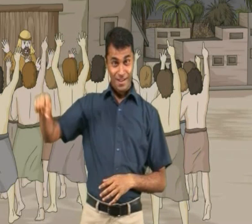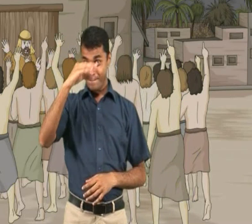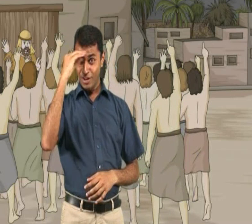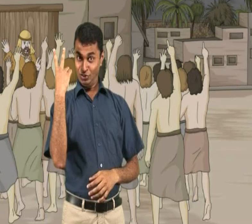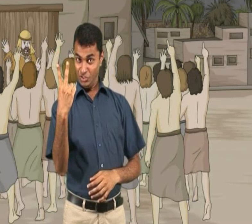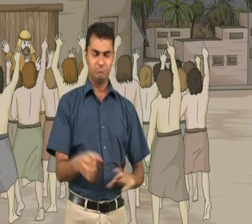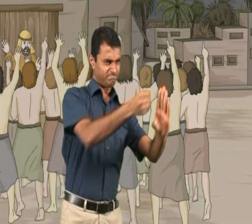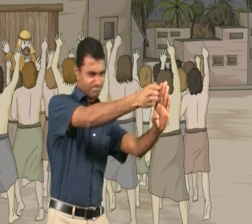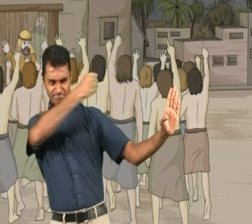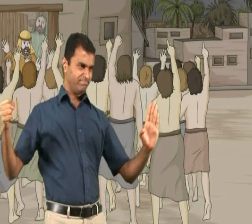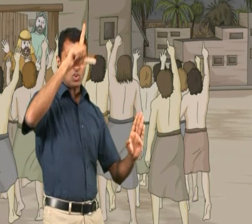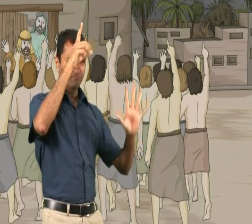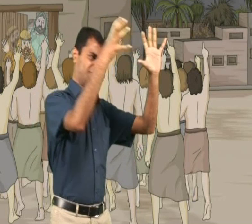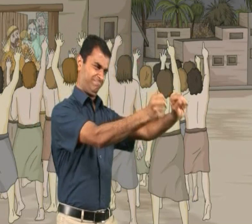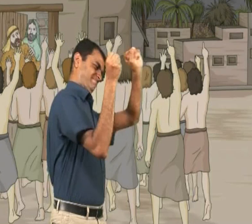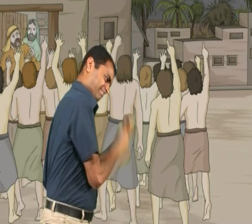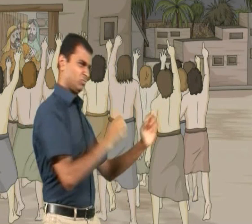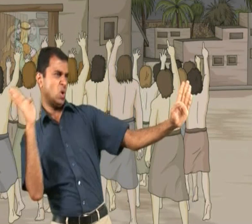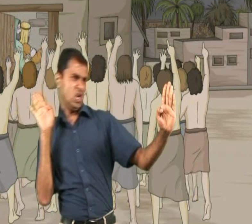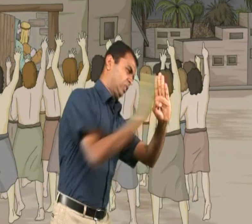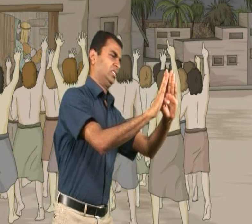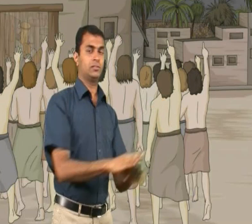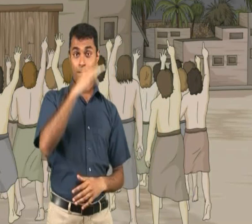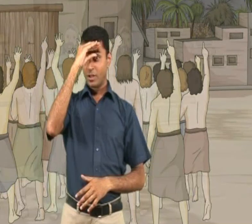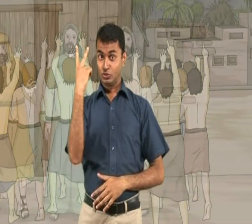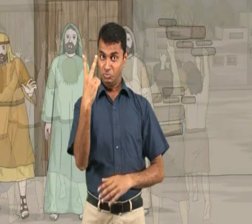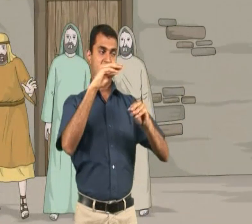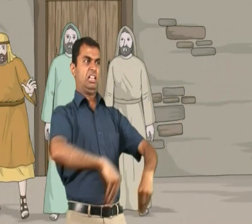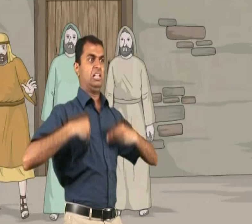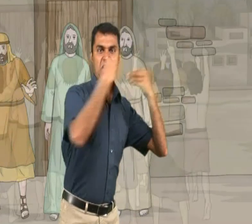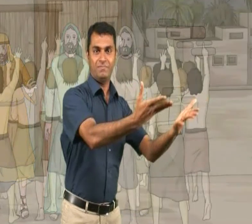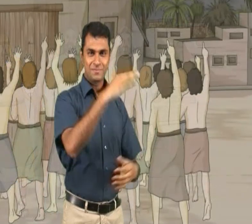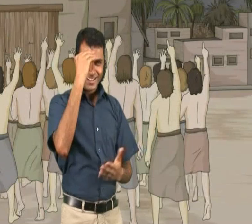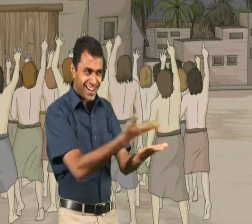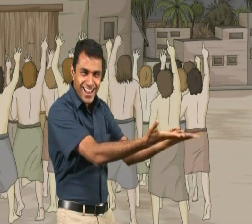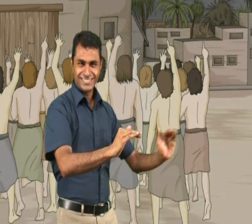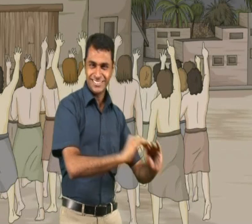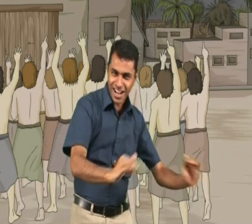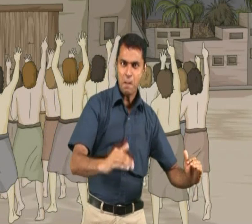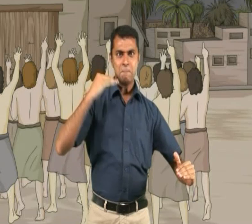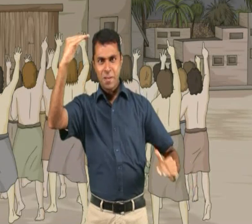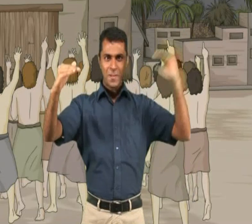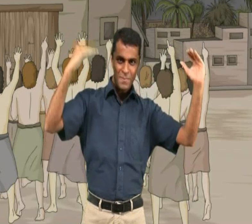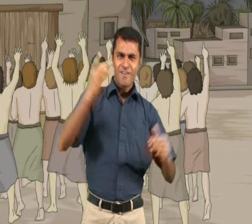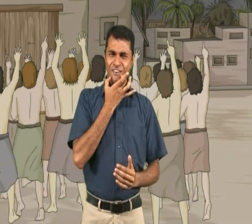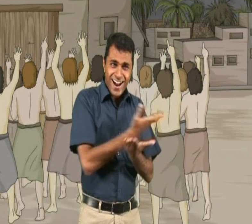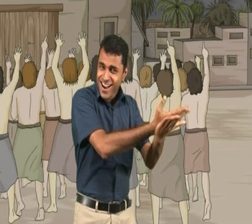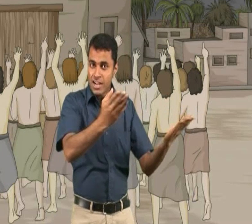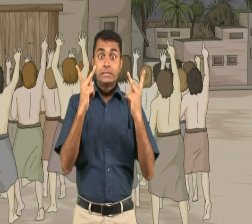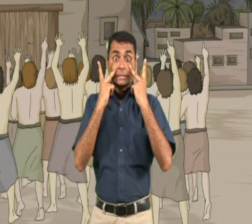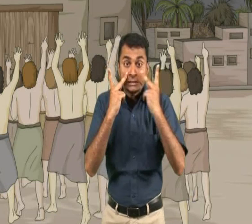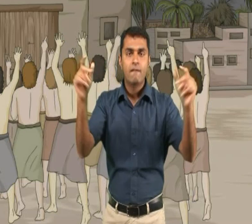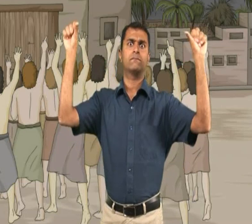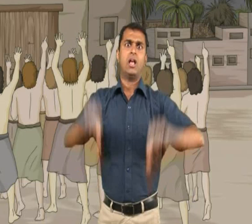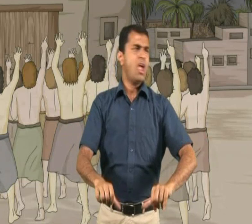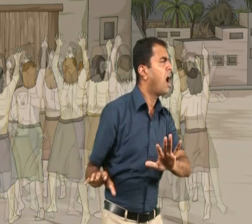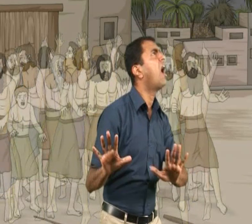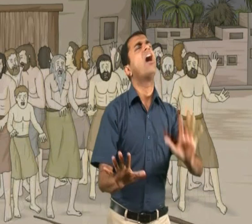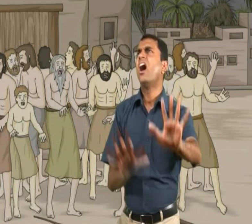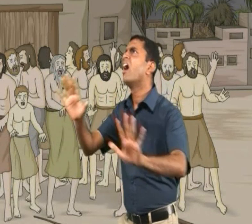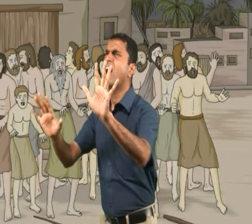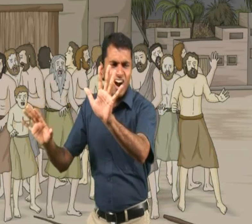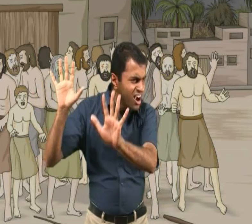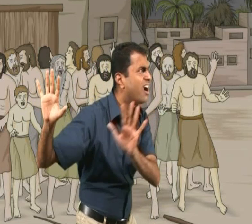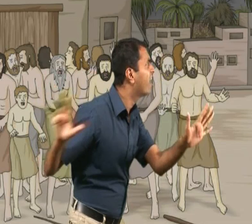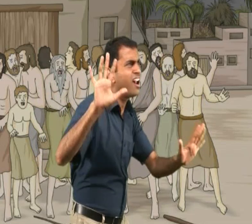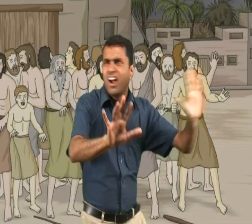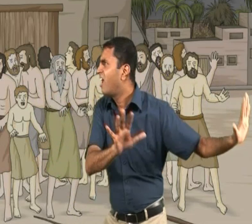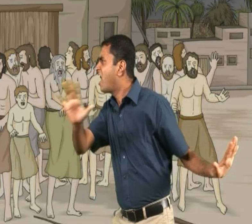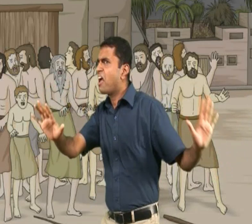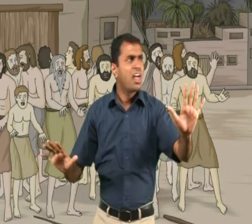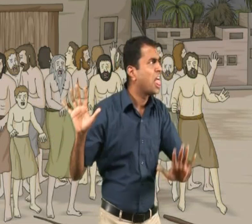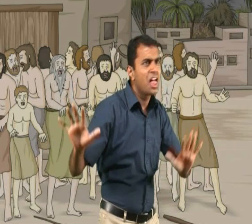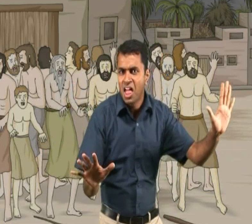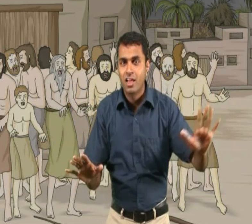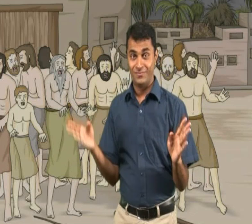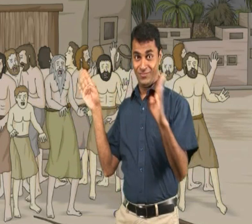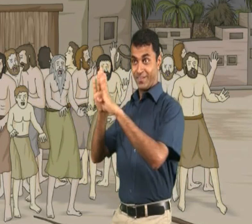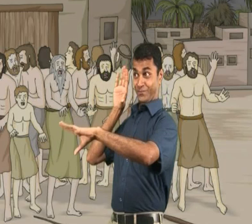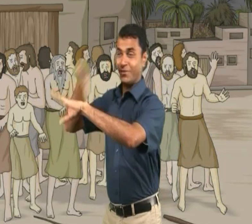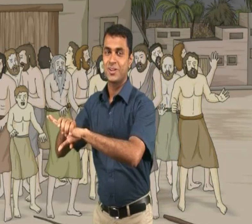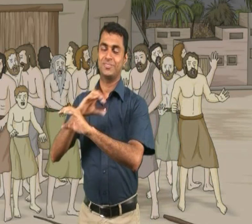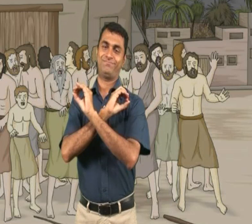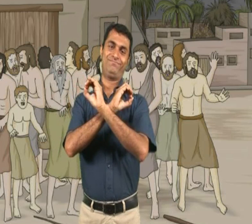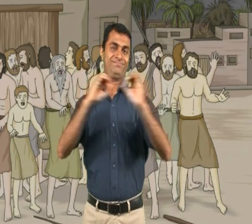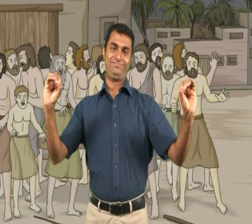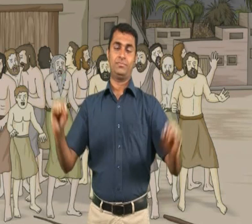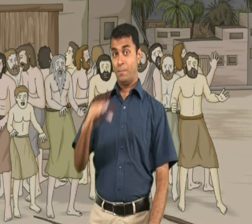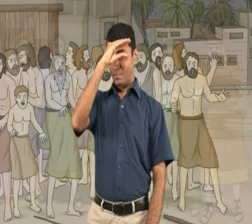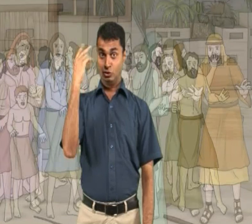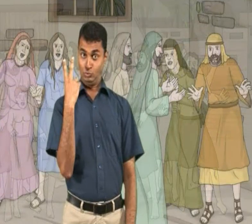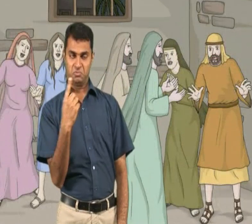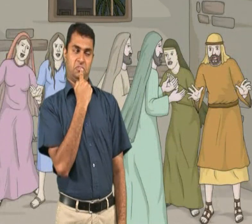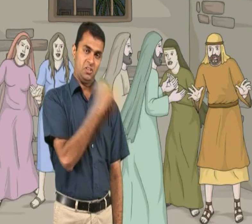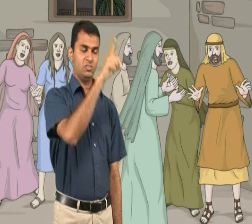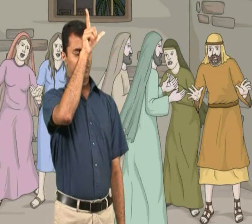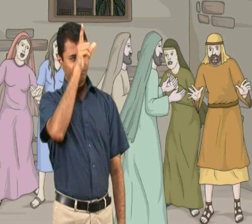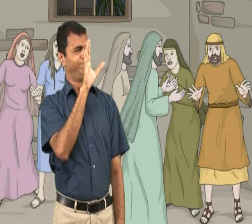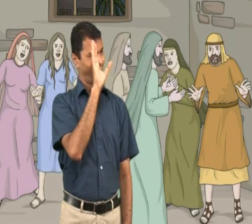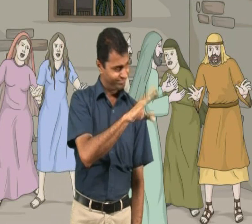But the men inside reached out, pulled Lot into the house with them, and shut the door. And they struck the men at the entrance, young and old, with blindness, so that they wearied themselves trying to find the door.